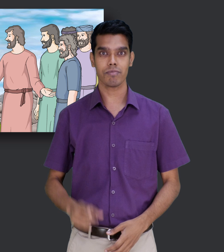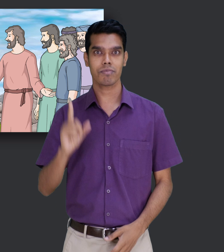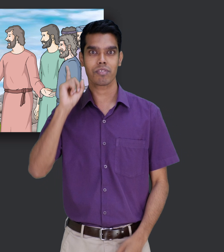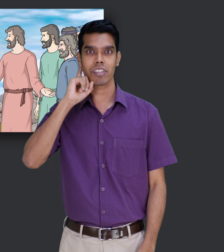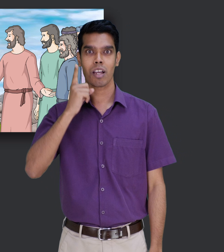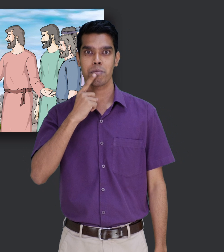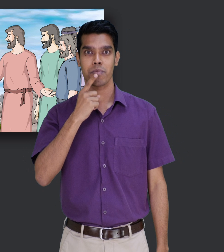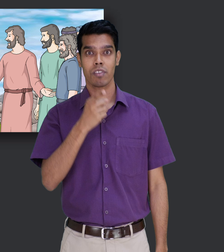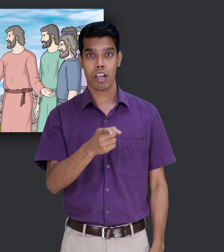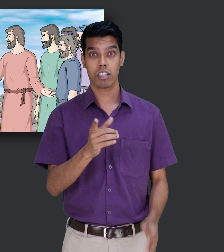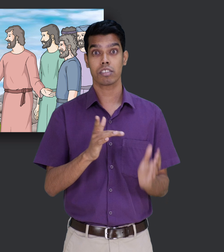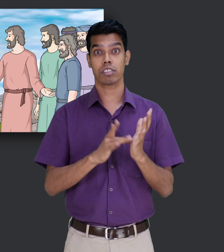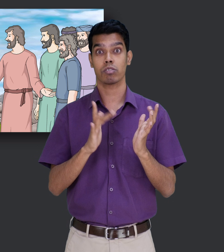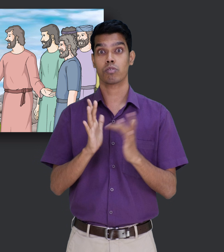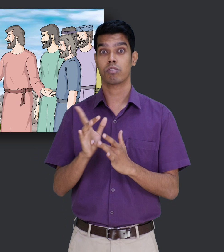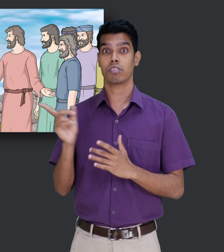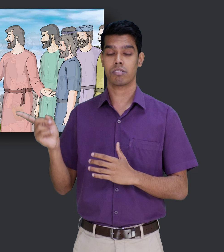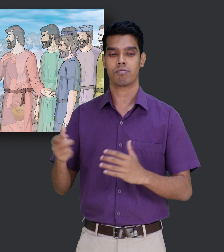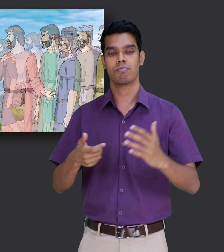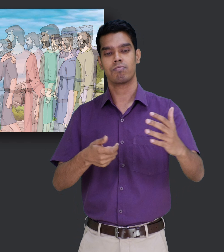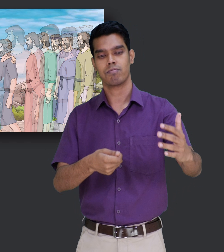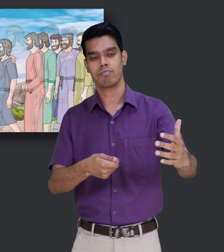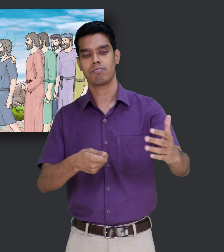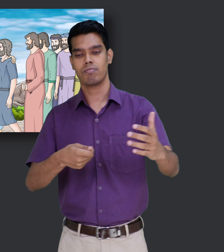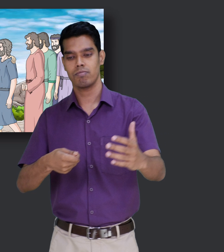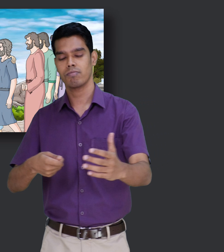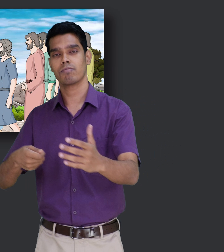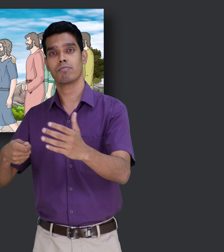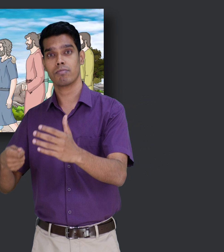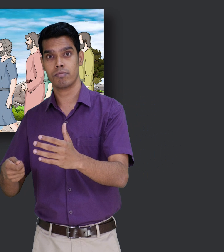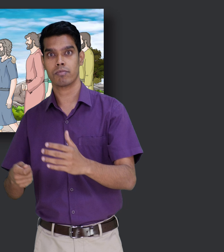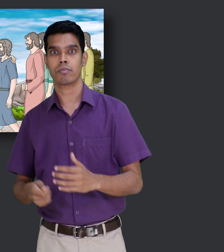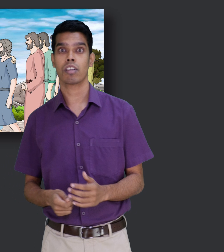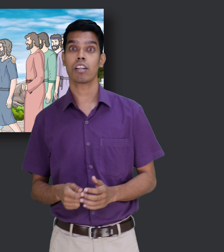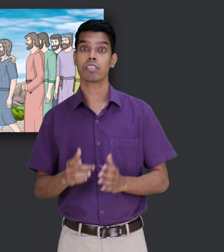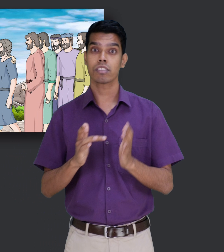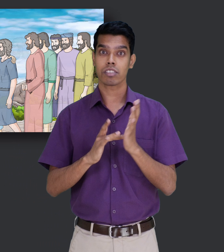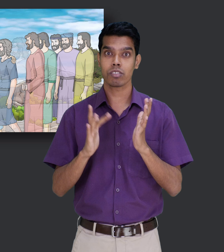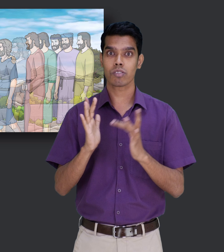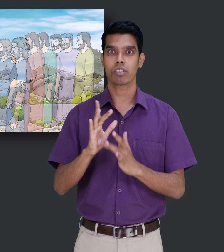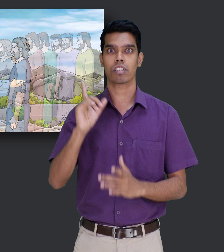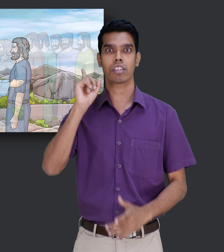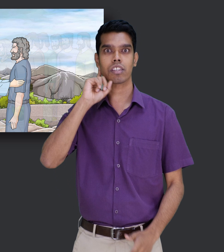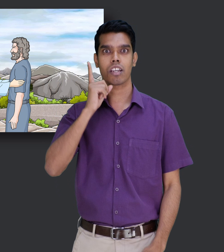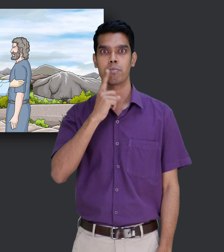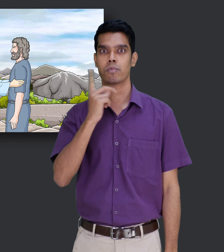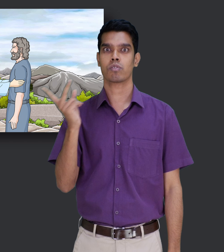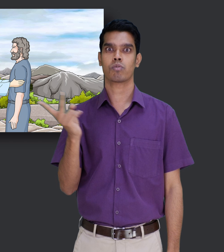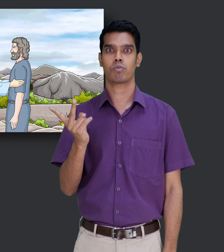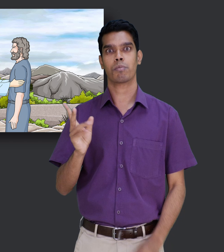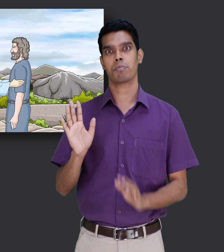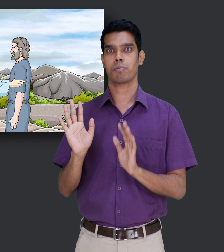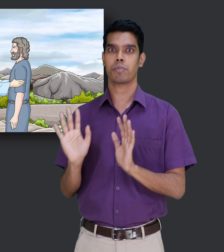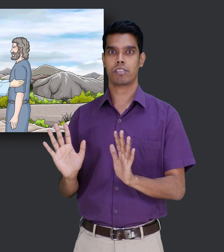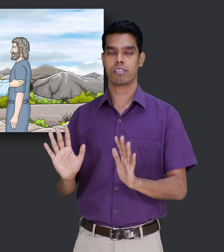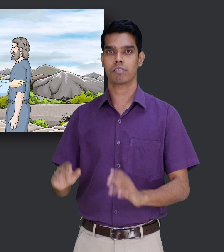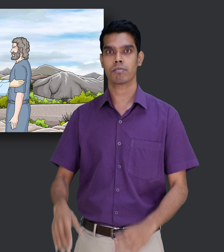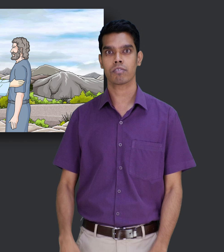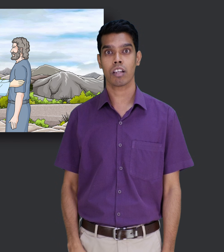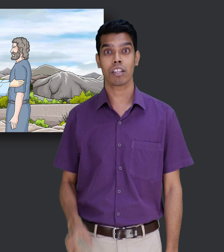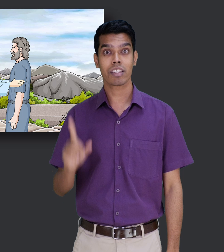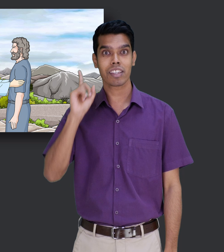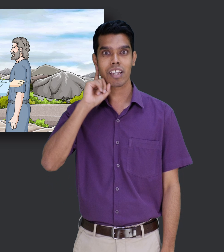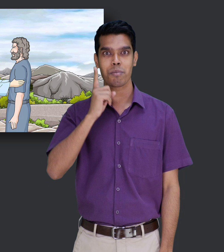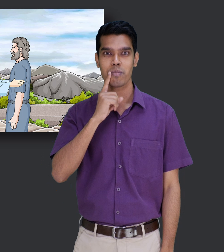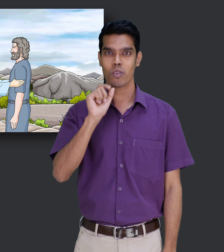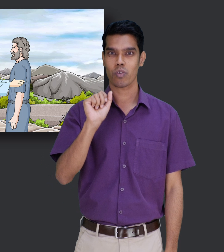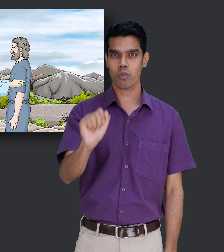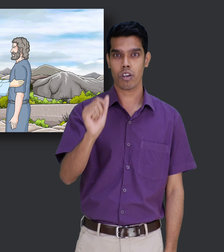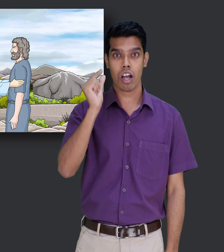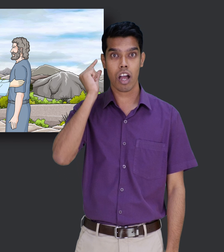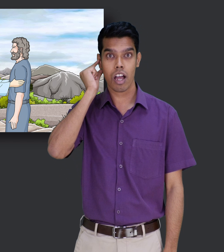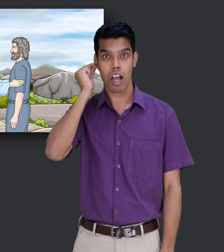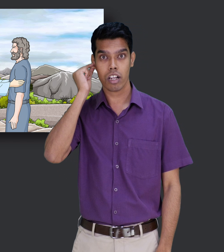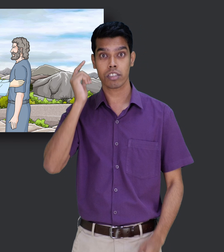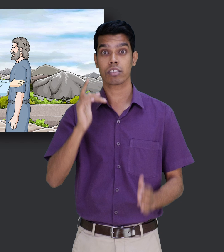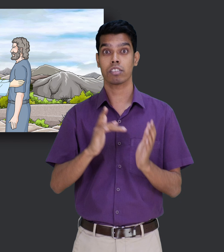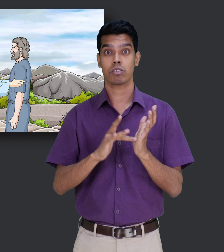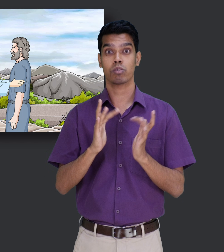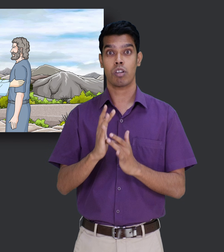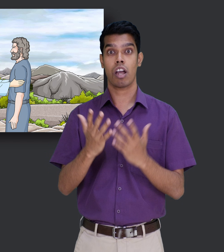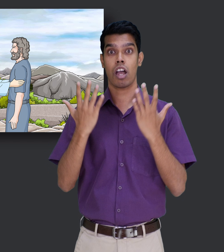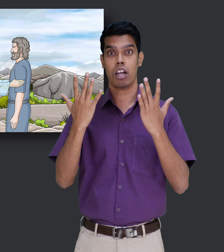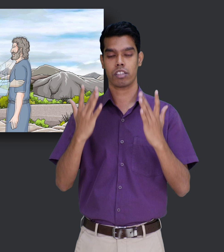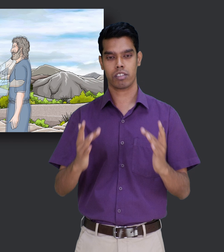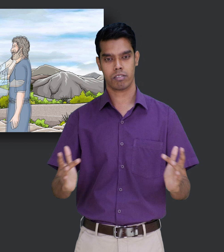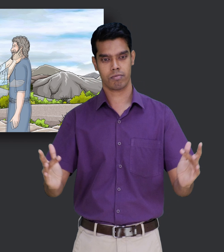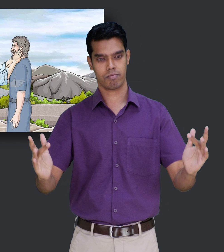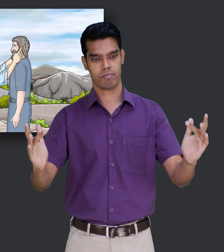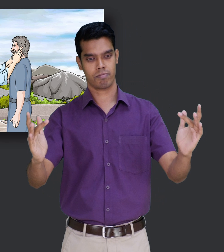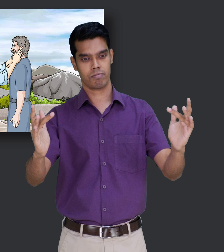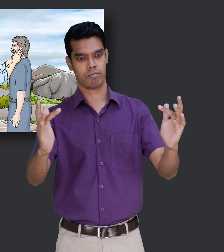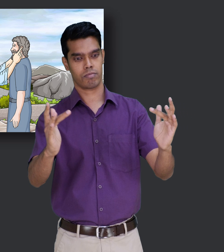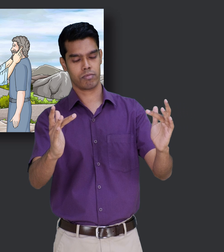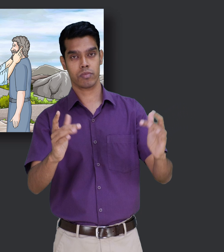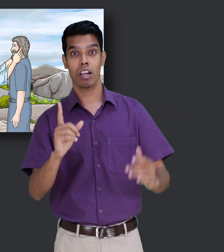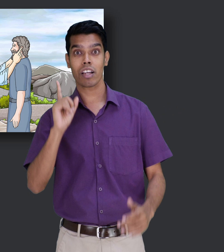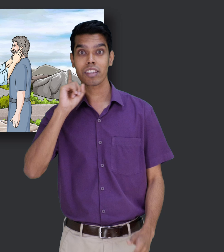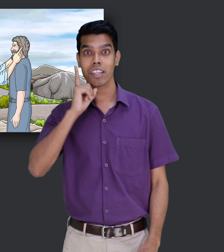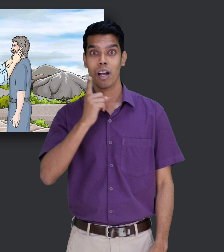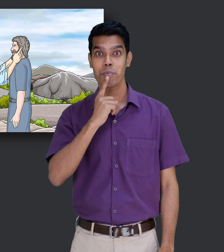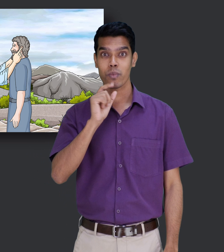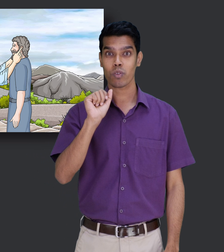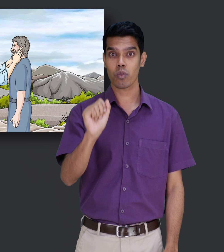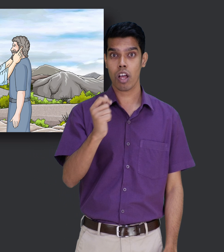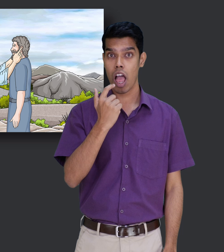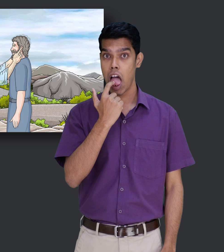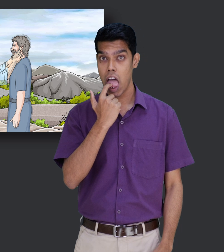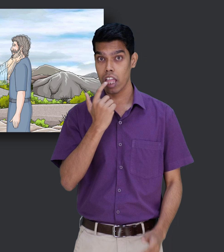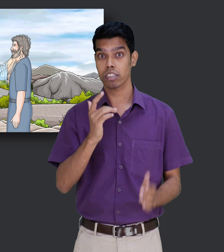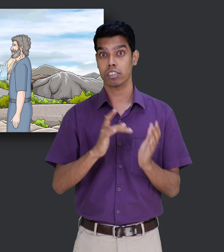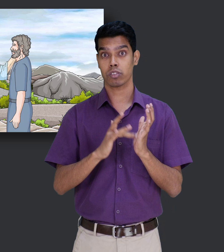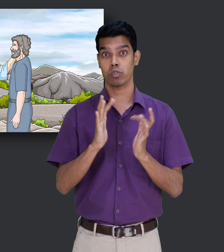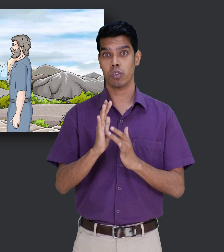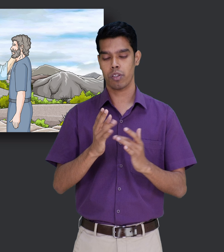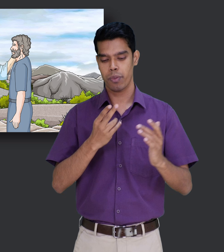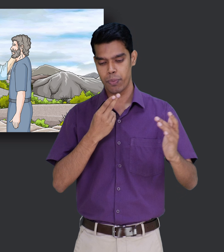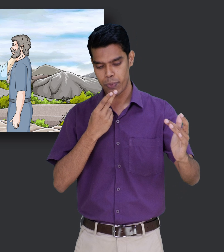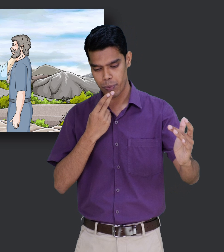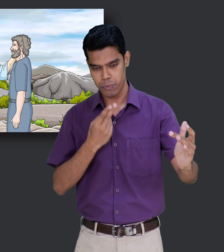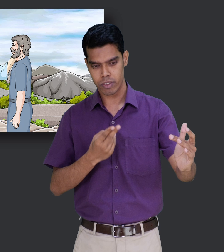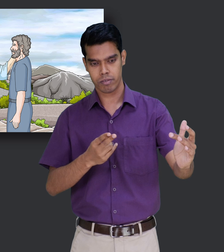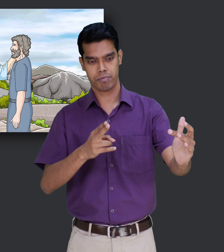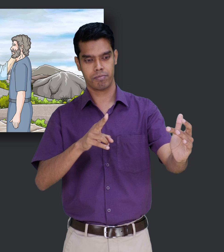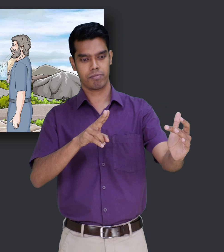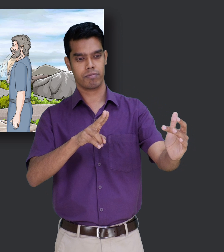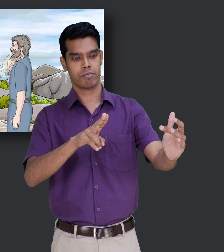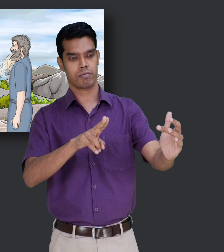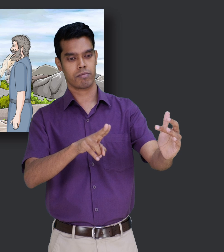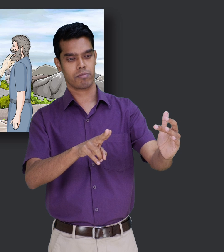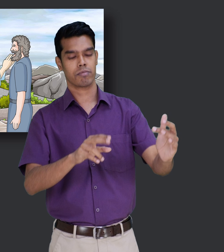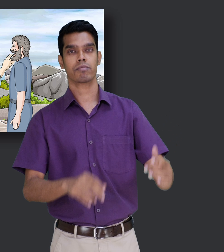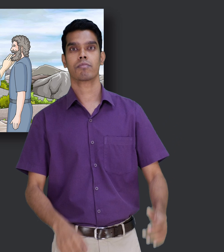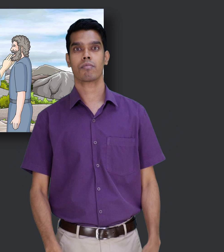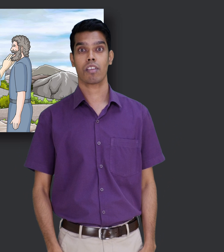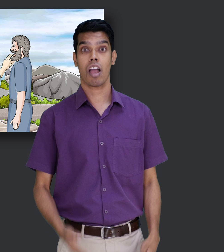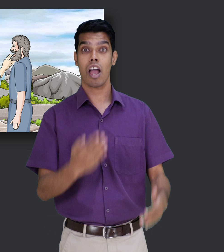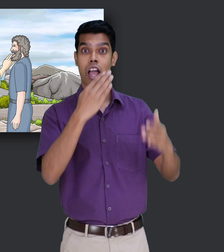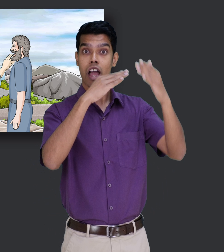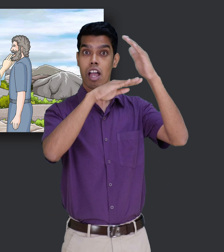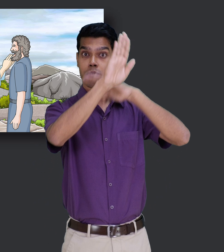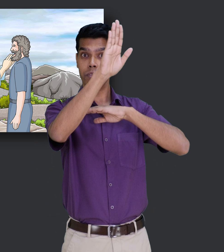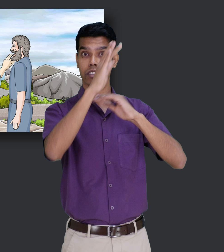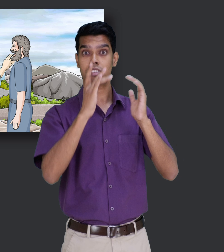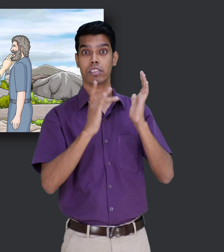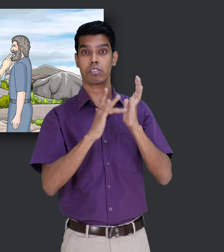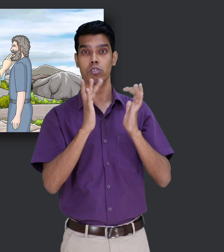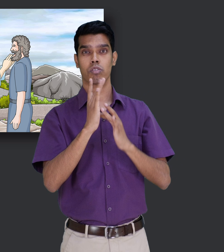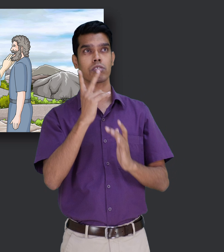So Jesus took him aside privately, away from the crowd, and put His fingers into the man’s ears.